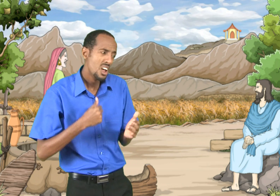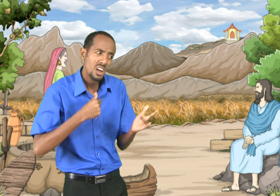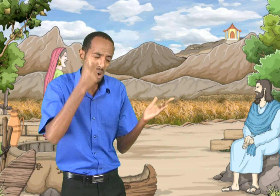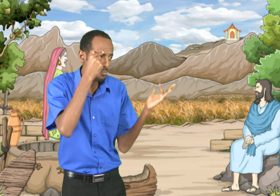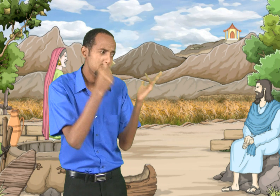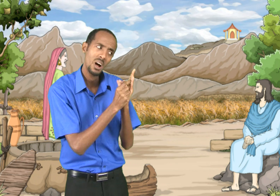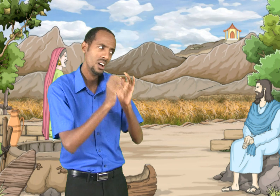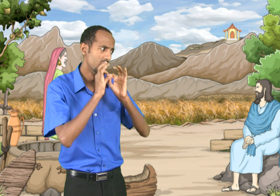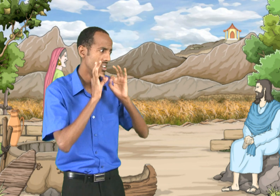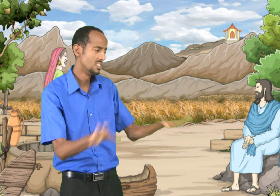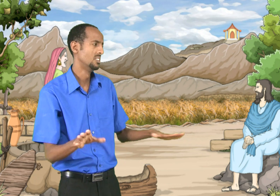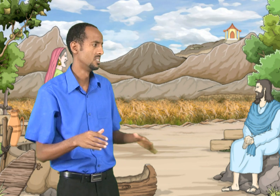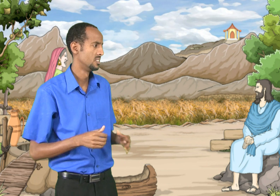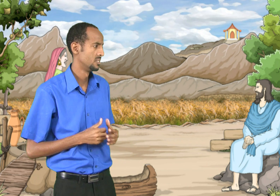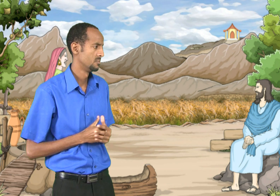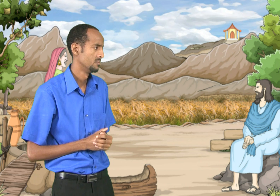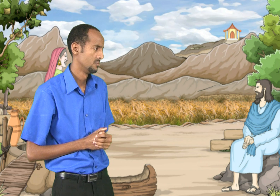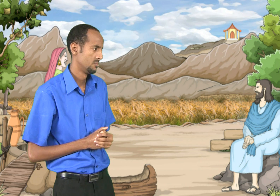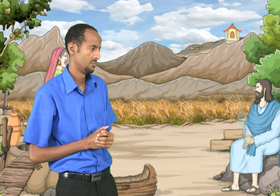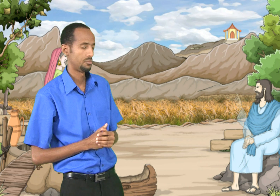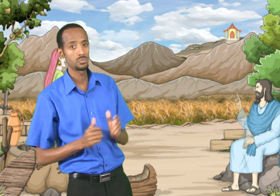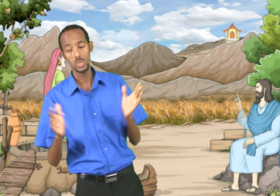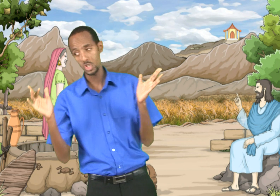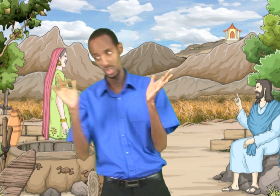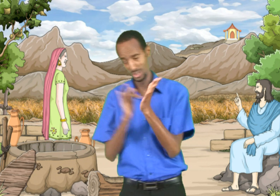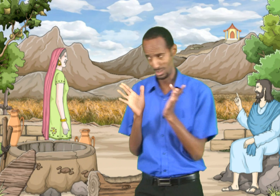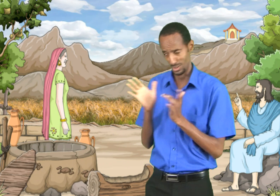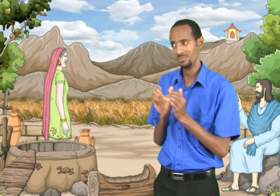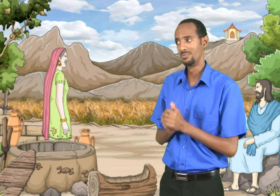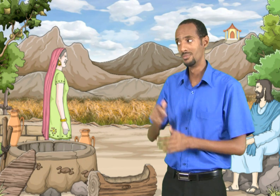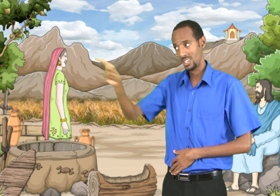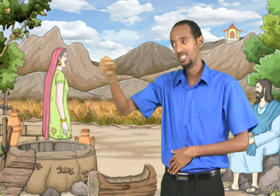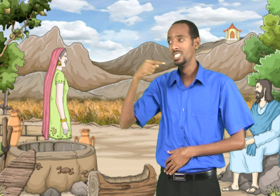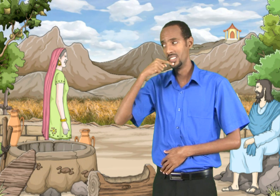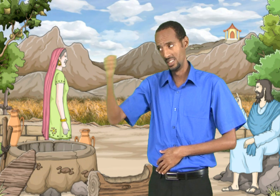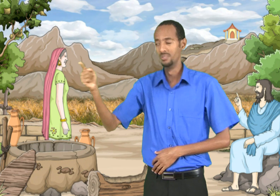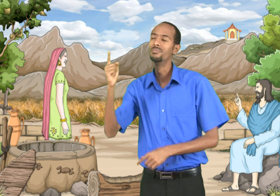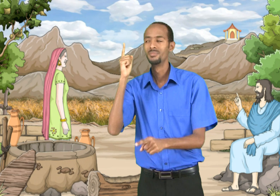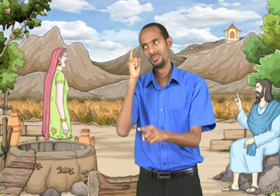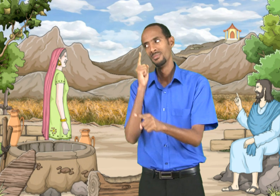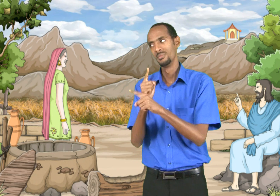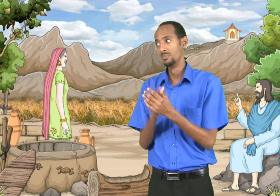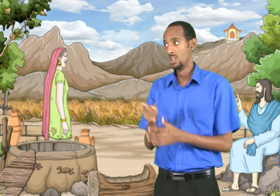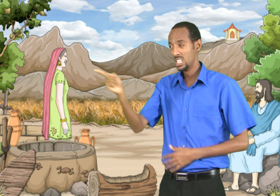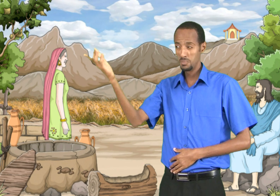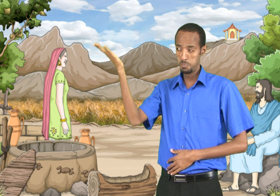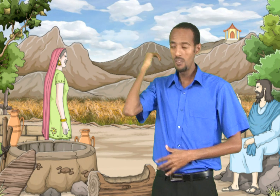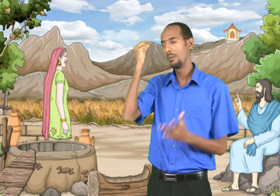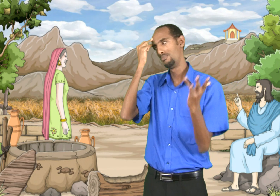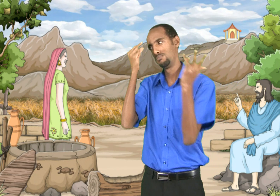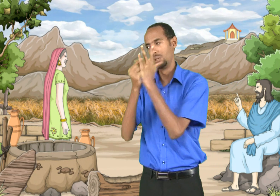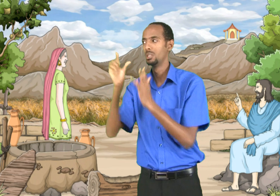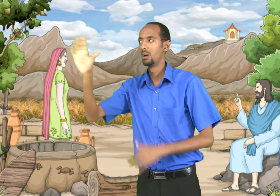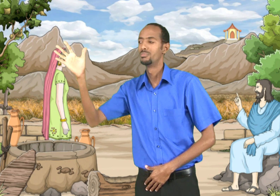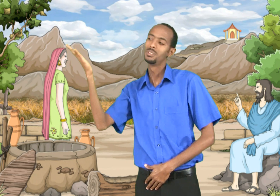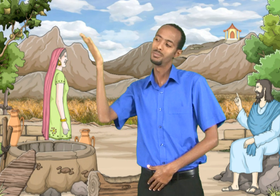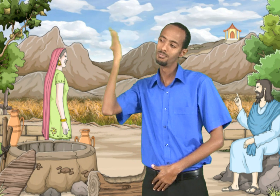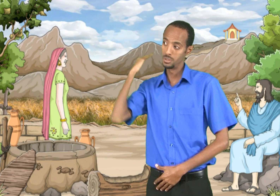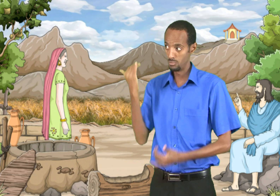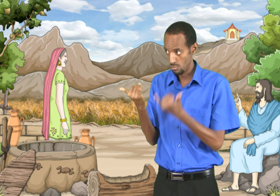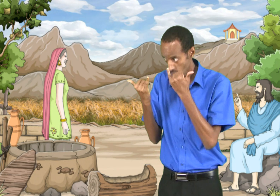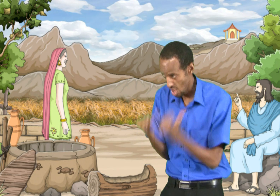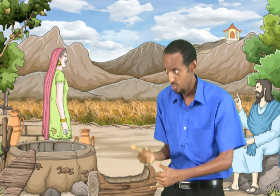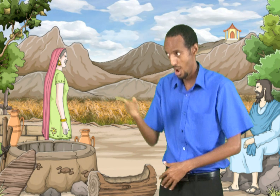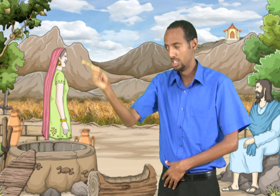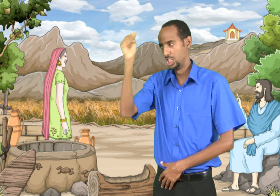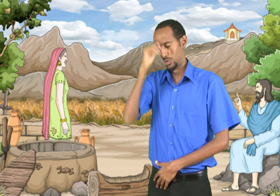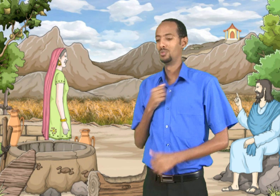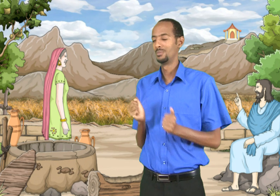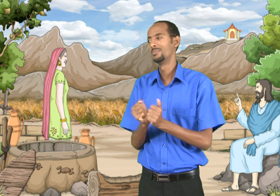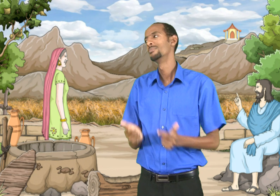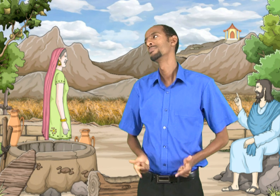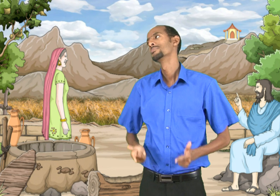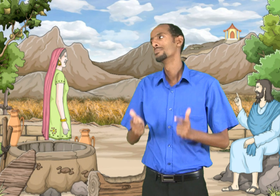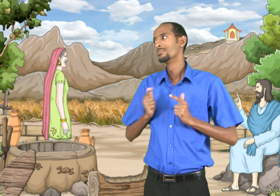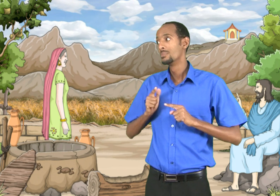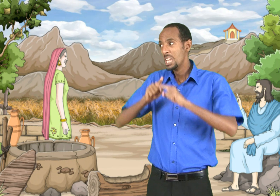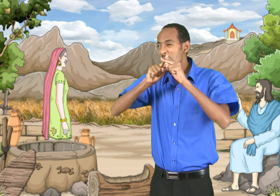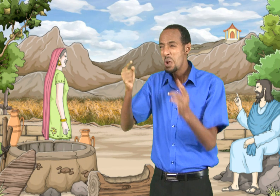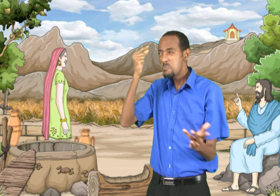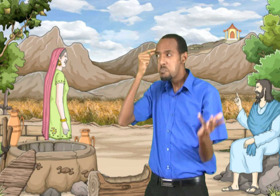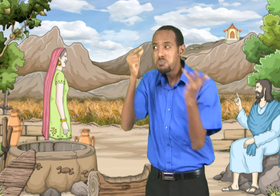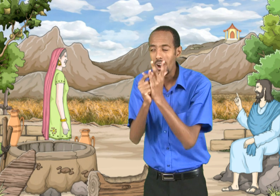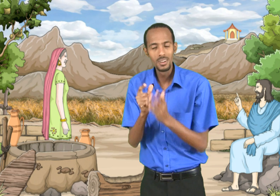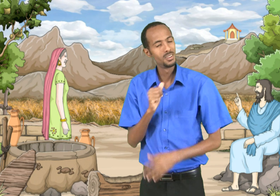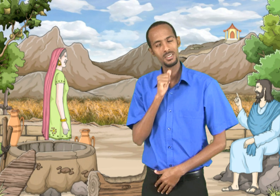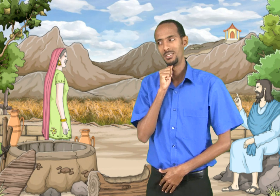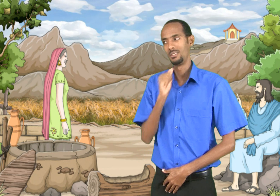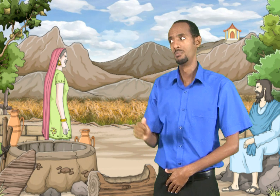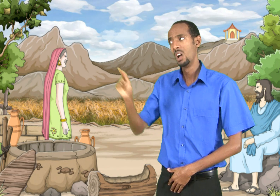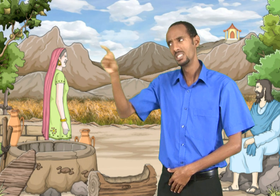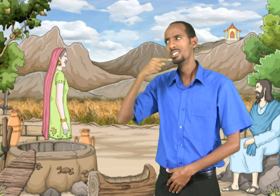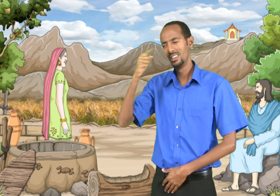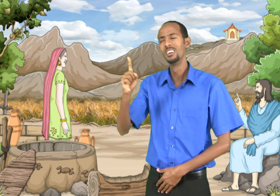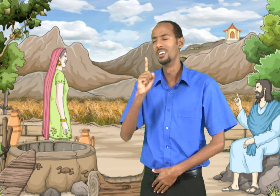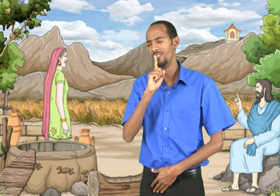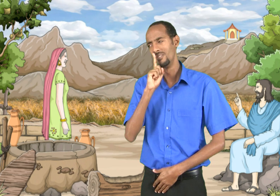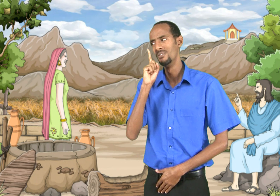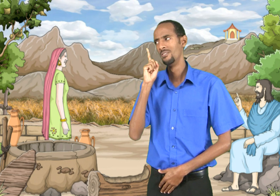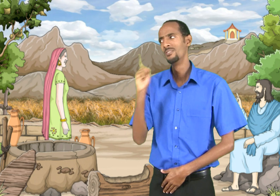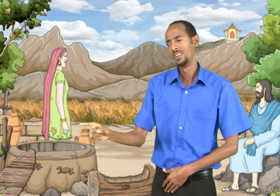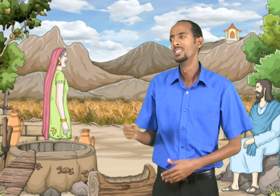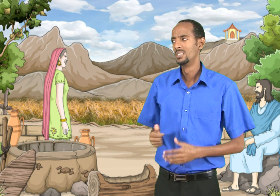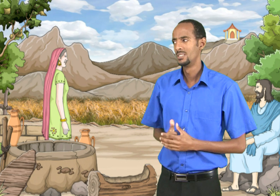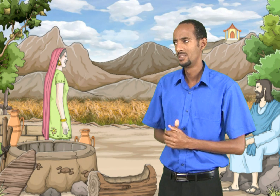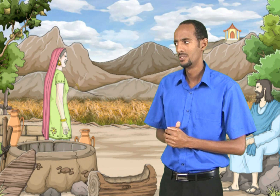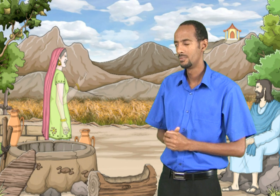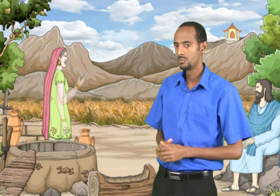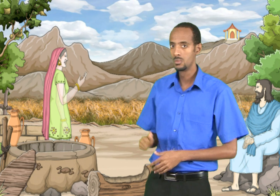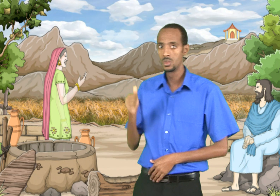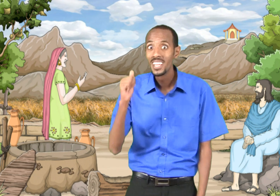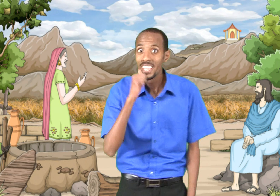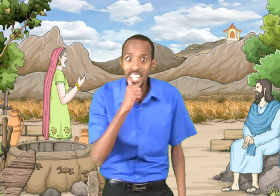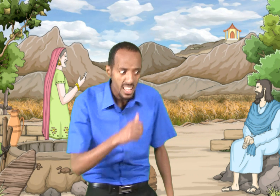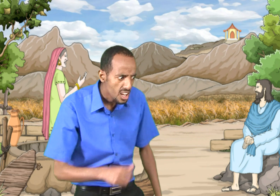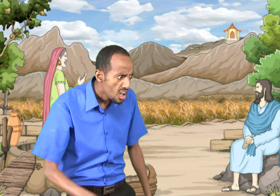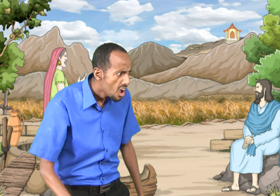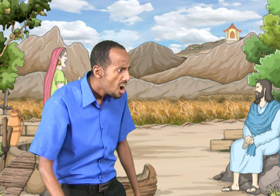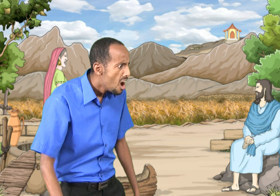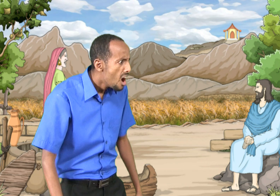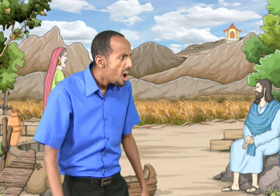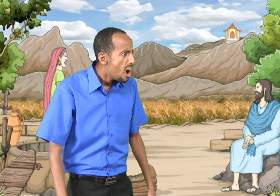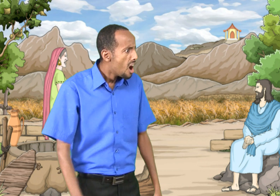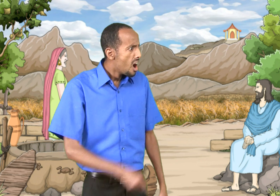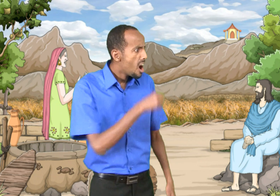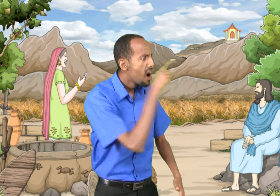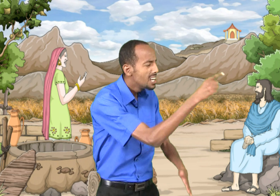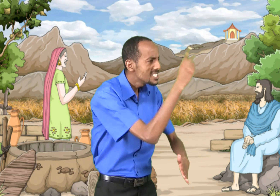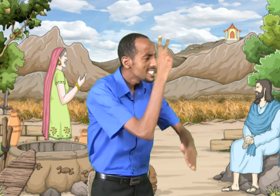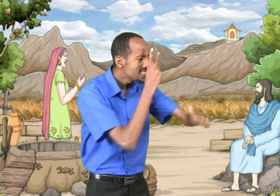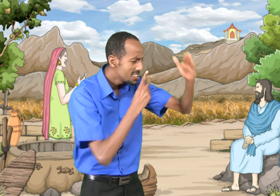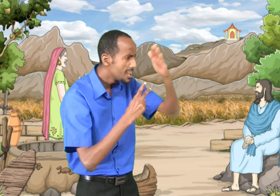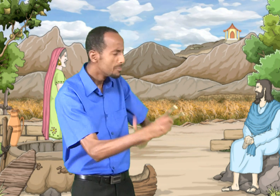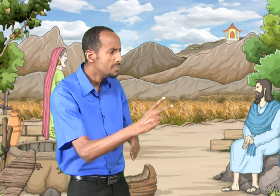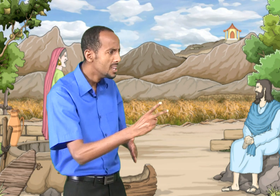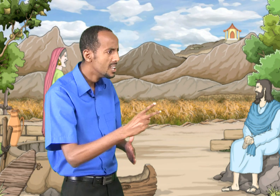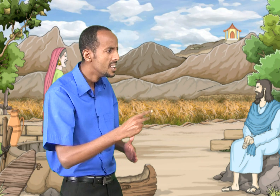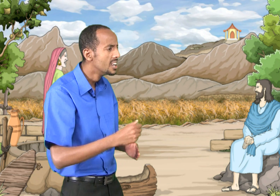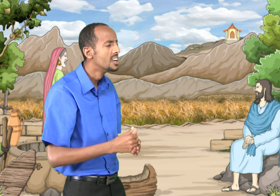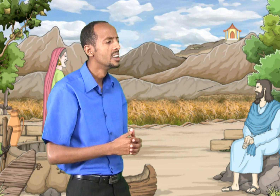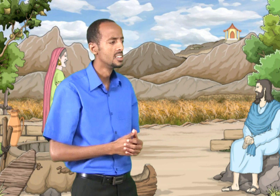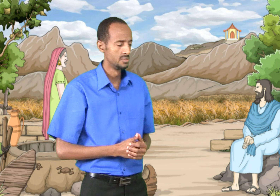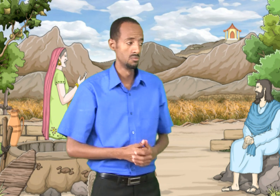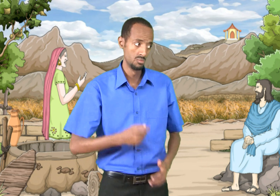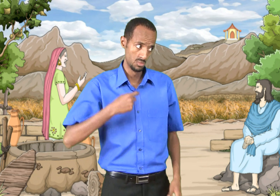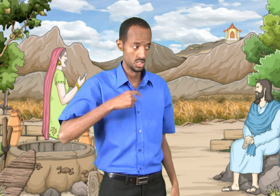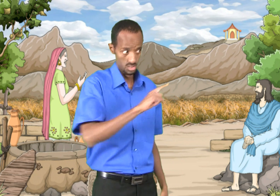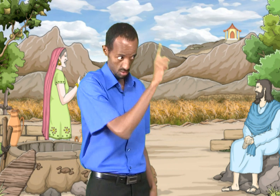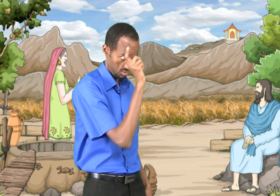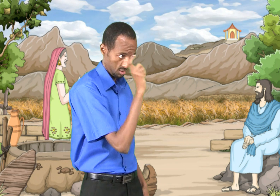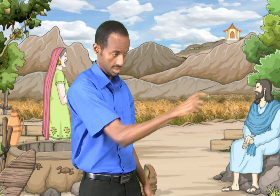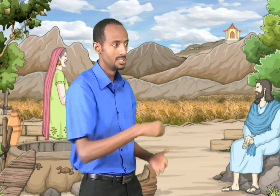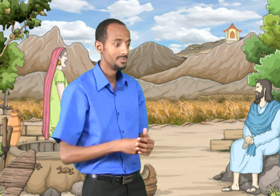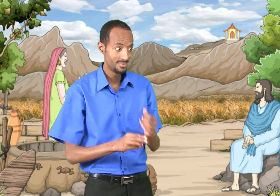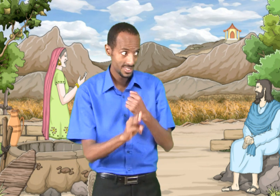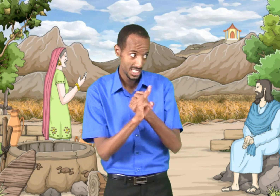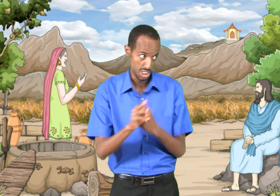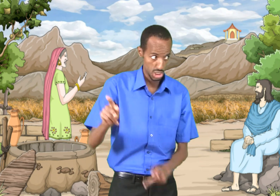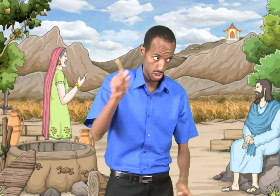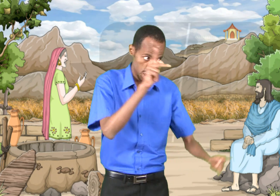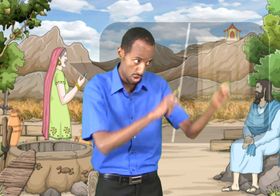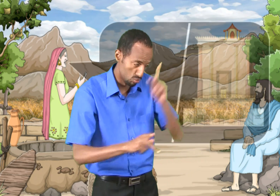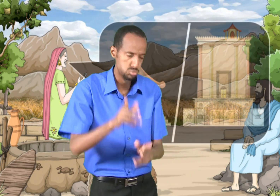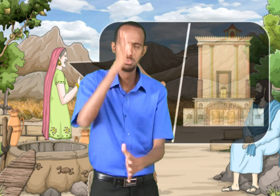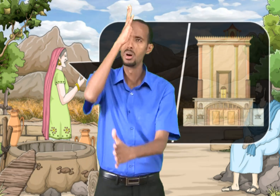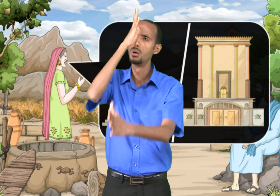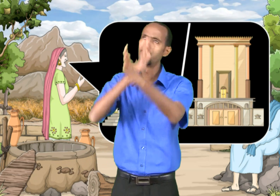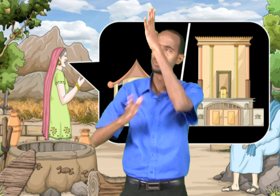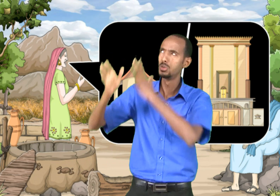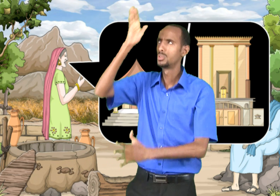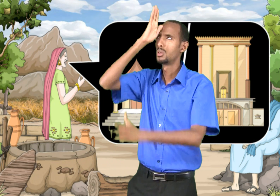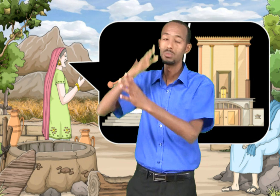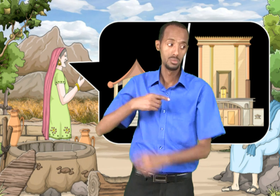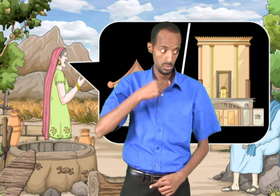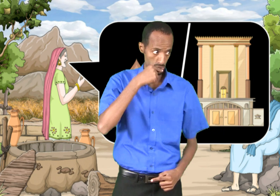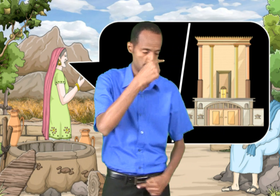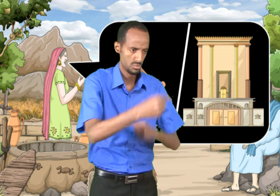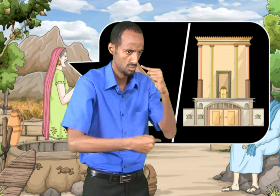Jesus said to her, “You are correct to say that you have no husband. In fact, you have had five husbands, and the man you now have is not your husband. You have spoken truthfully.” “Sir,” the woman said, “I see that You are a prophet.